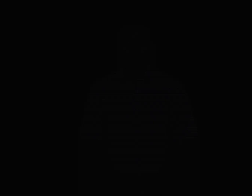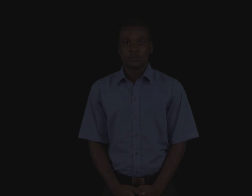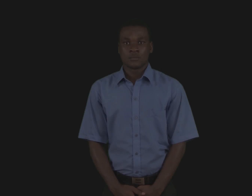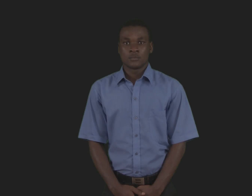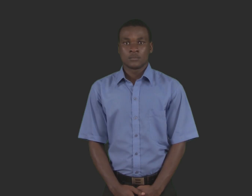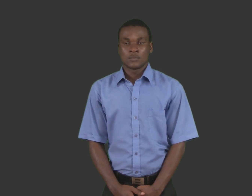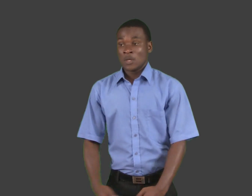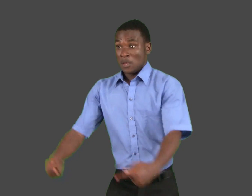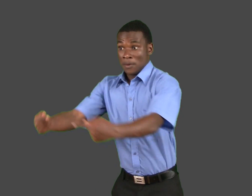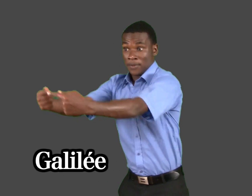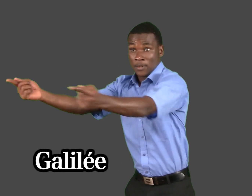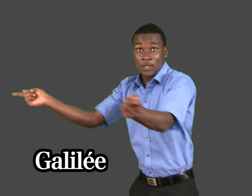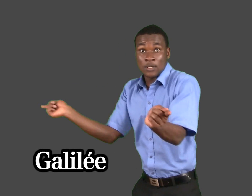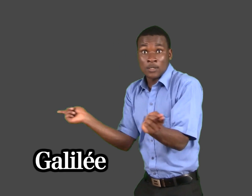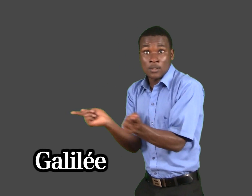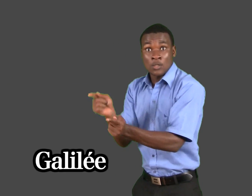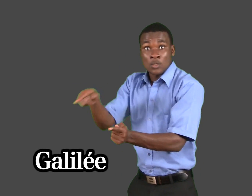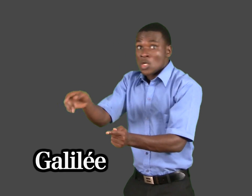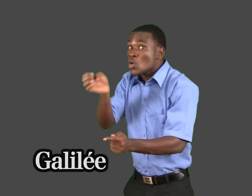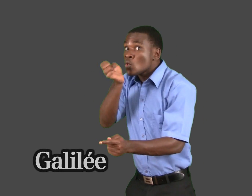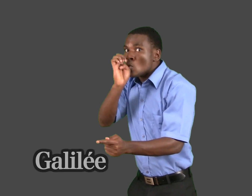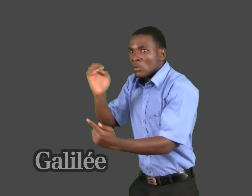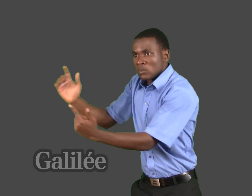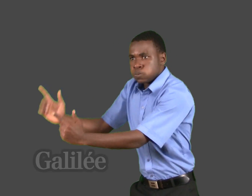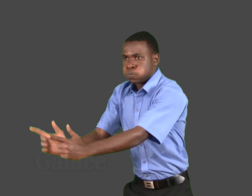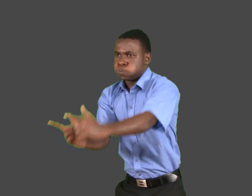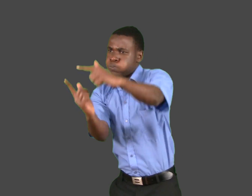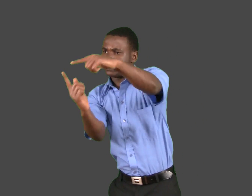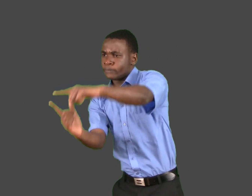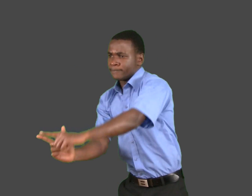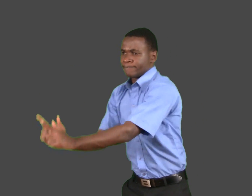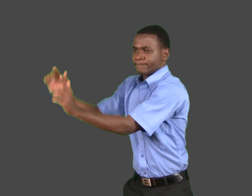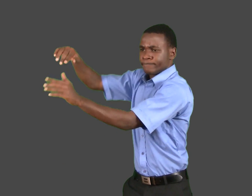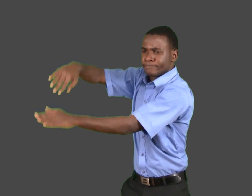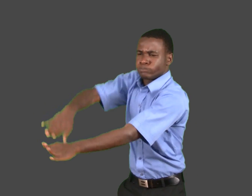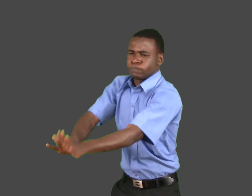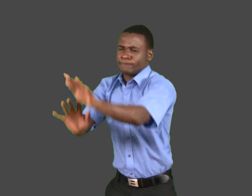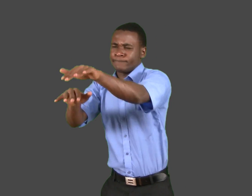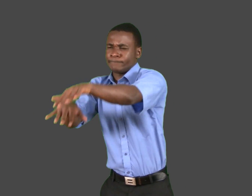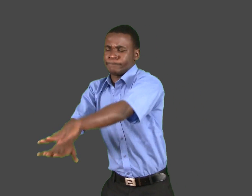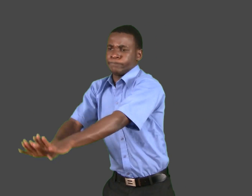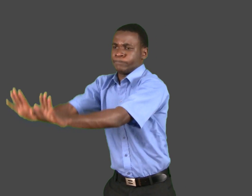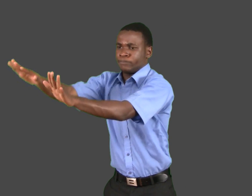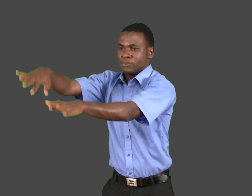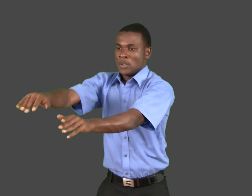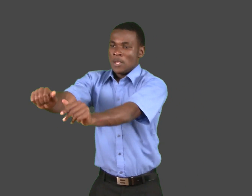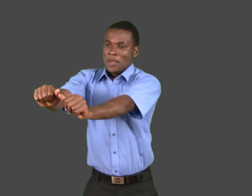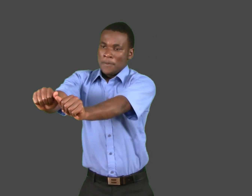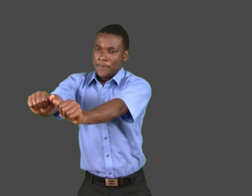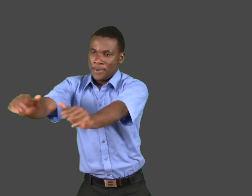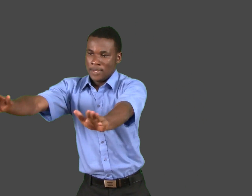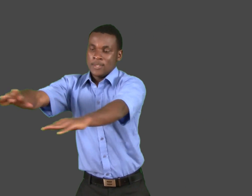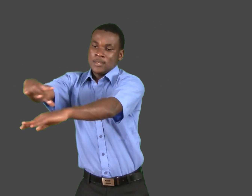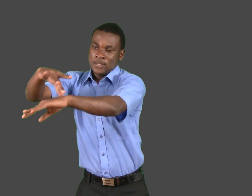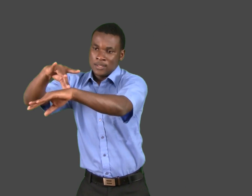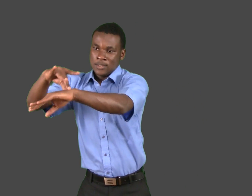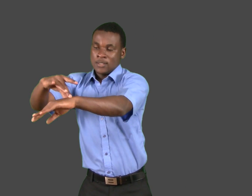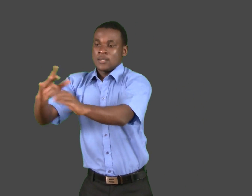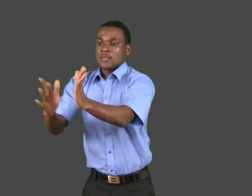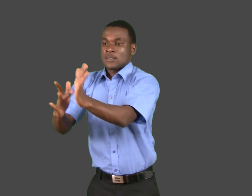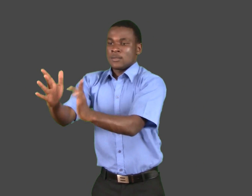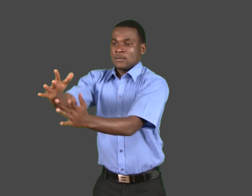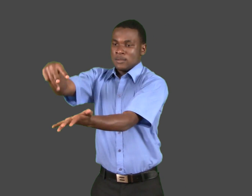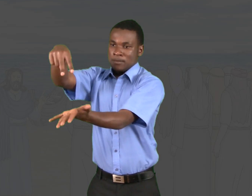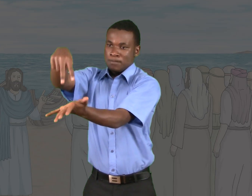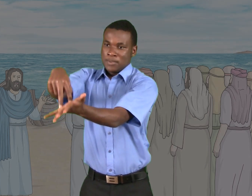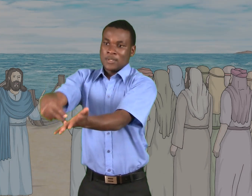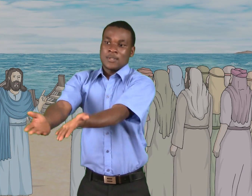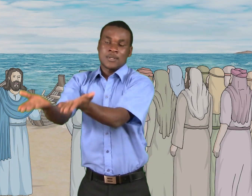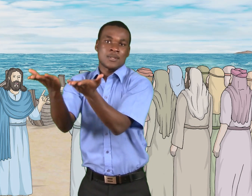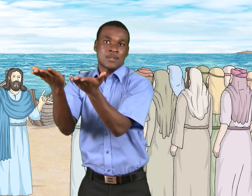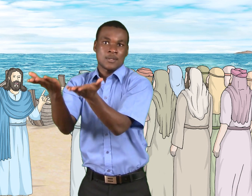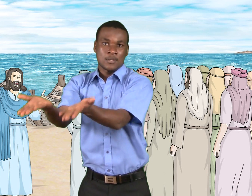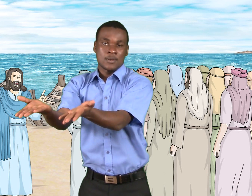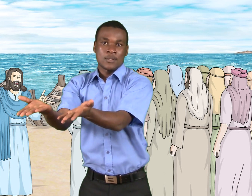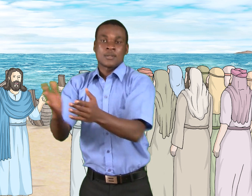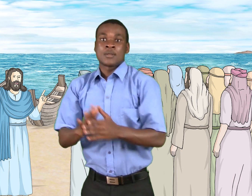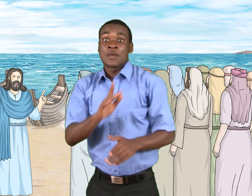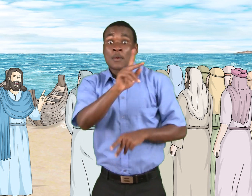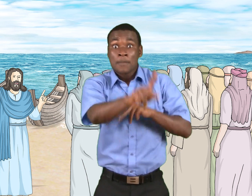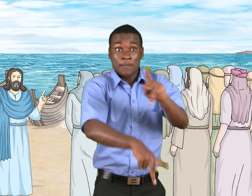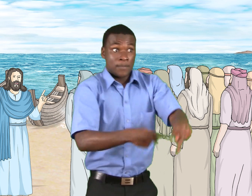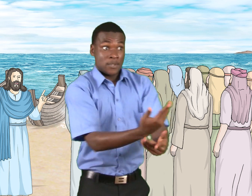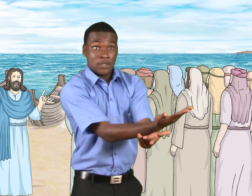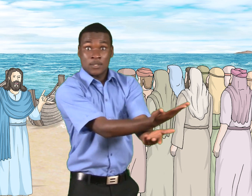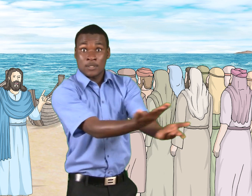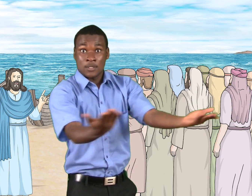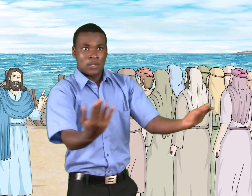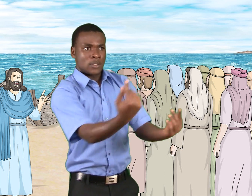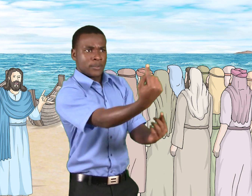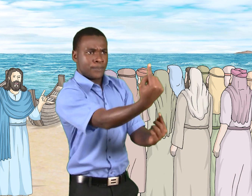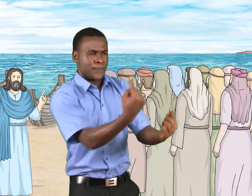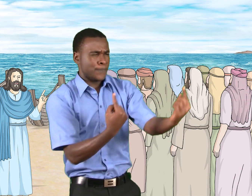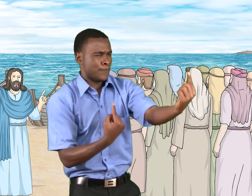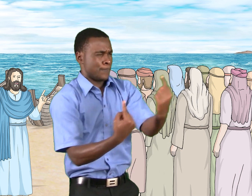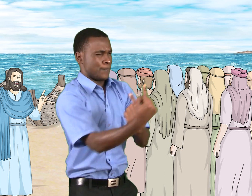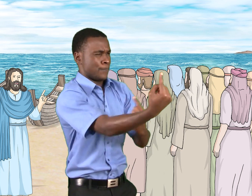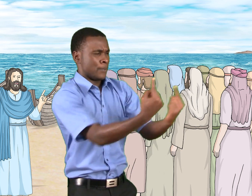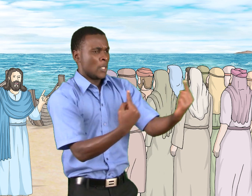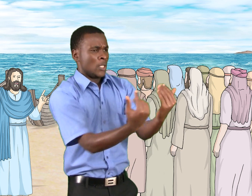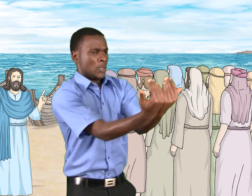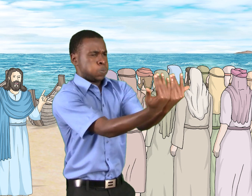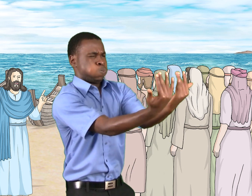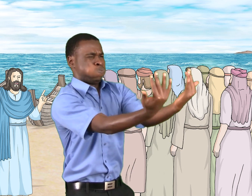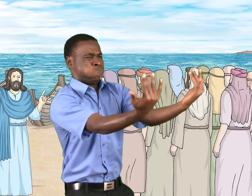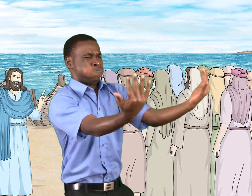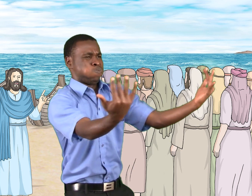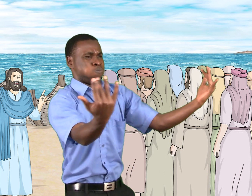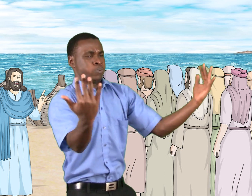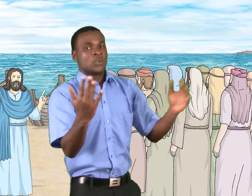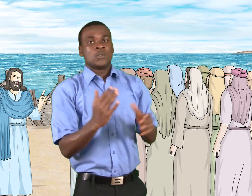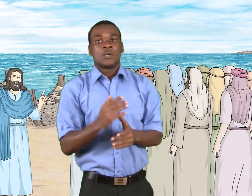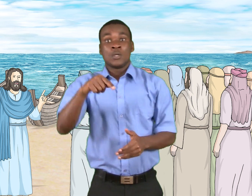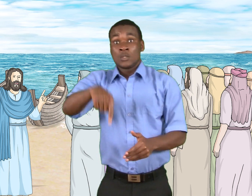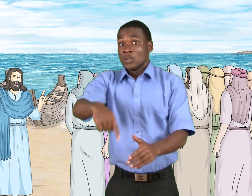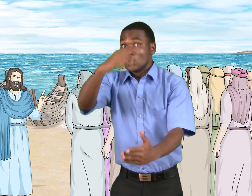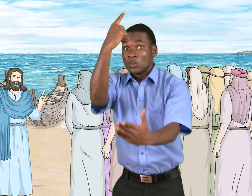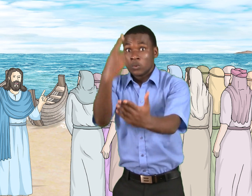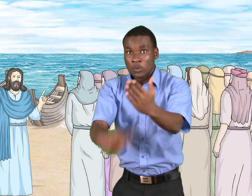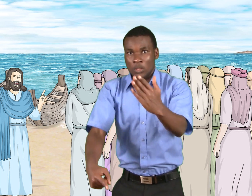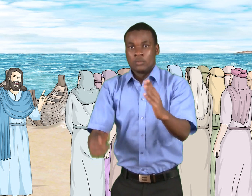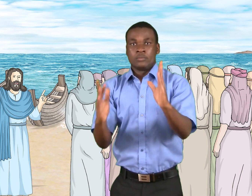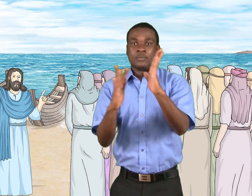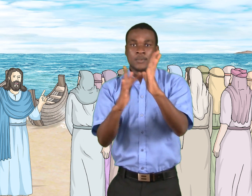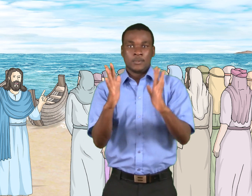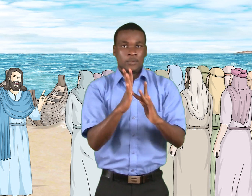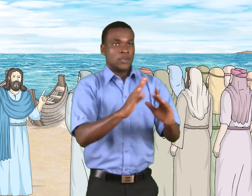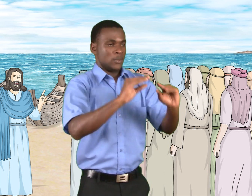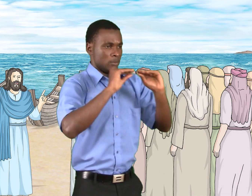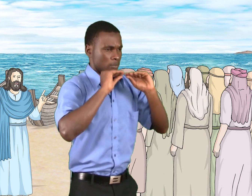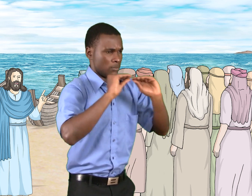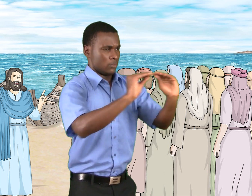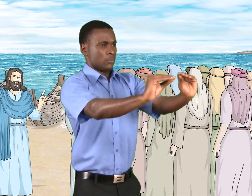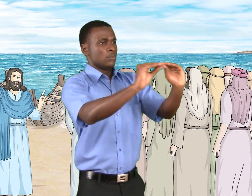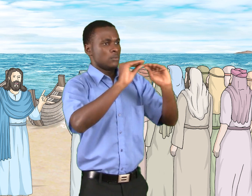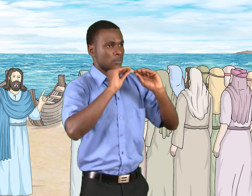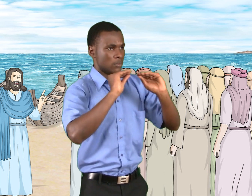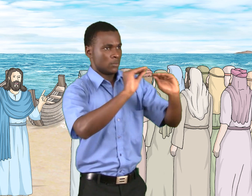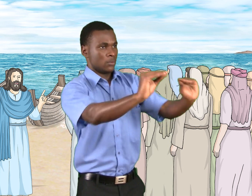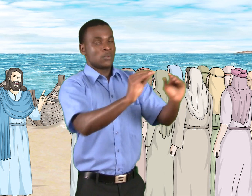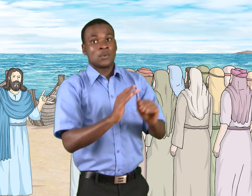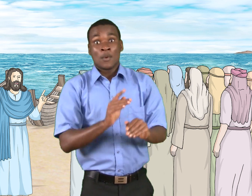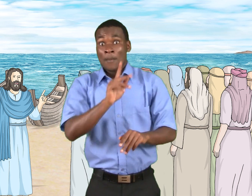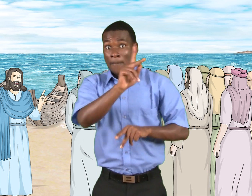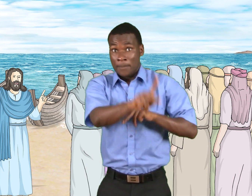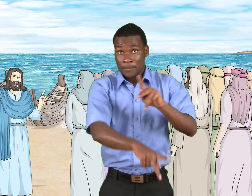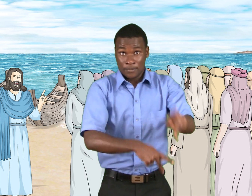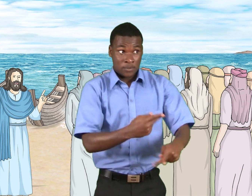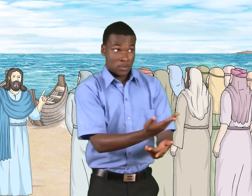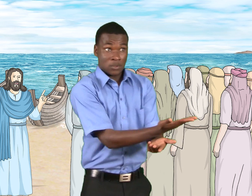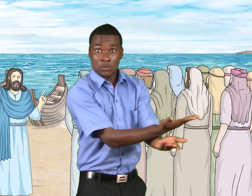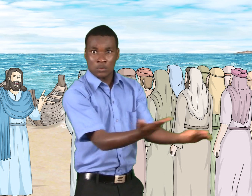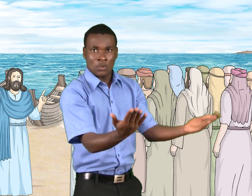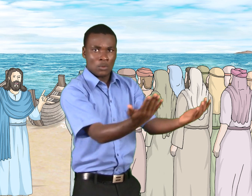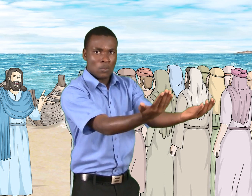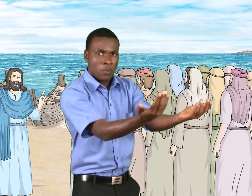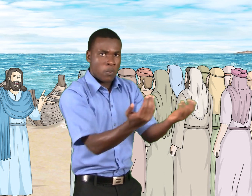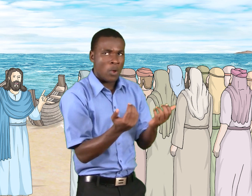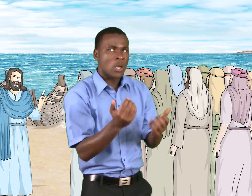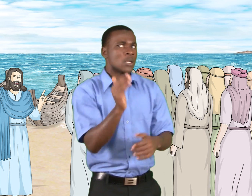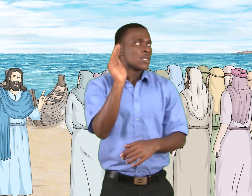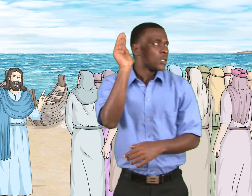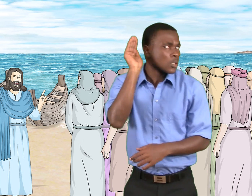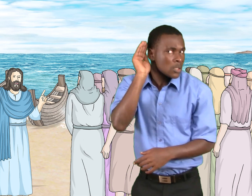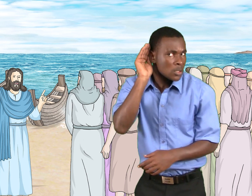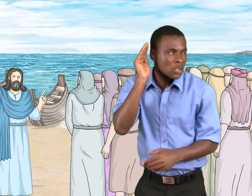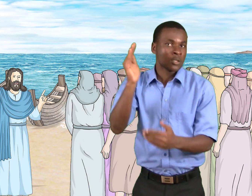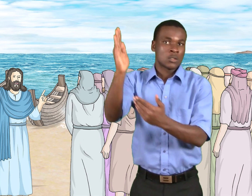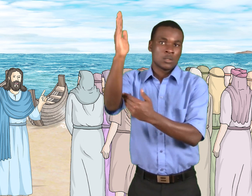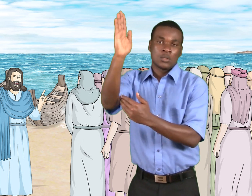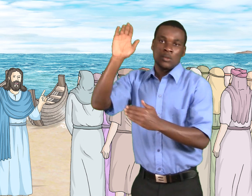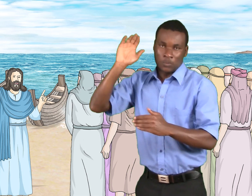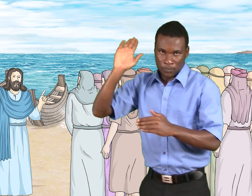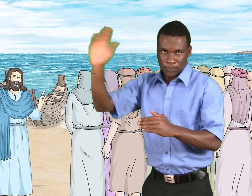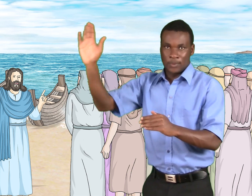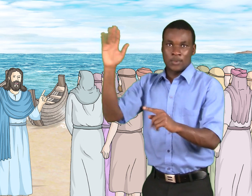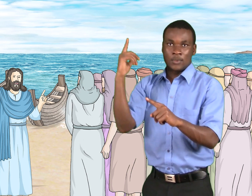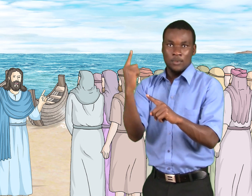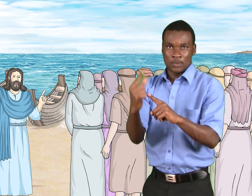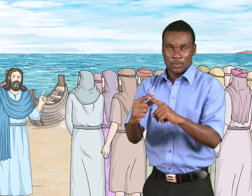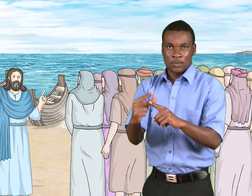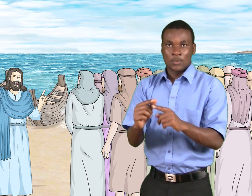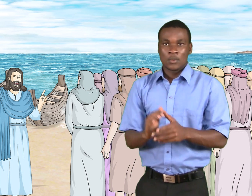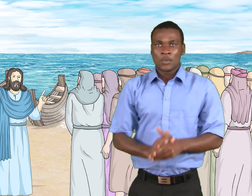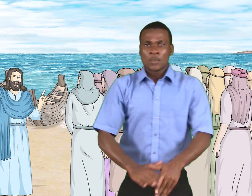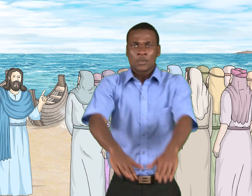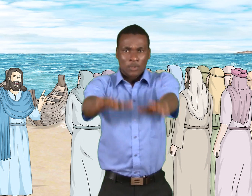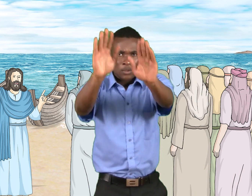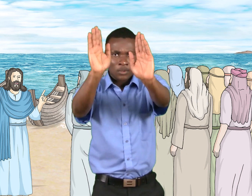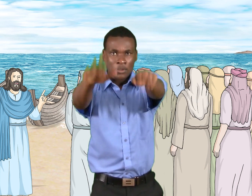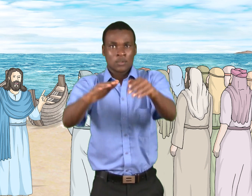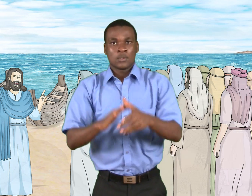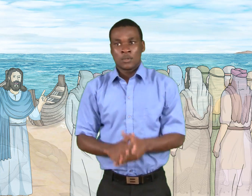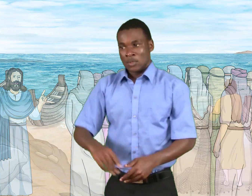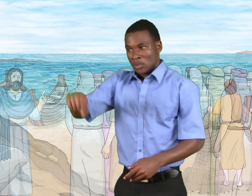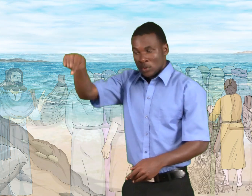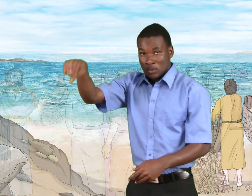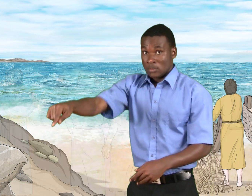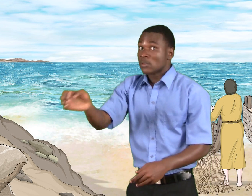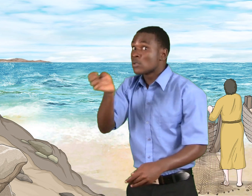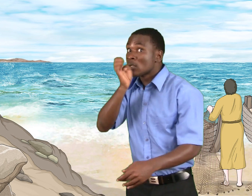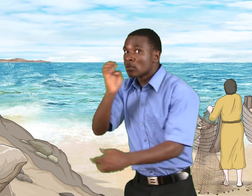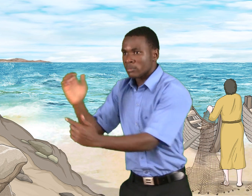On one occasion, while Jesus was standing by the Lake of Gennesaret with the crowd pressing in on Him to hear the word of God, He saw two boats at the edge of the lake.